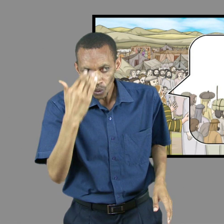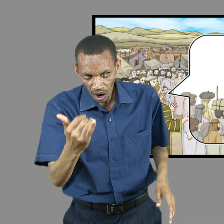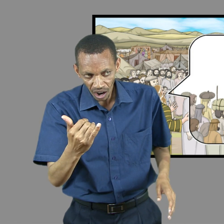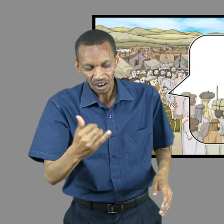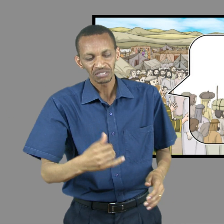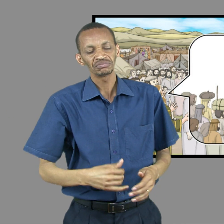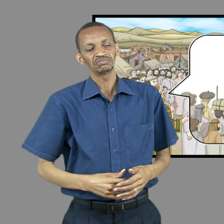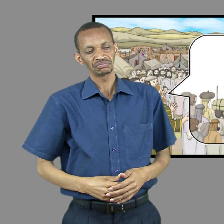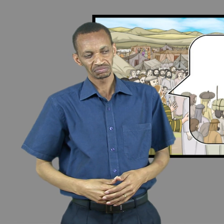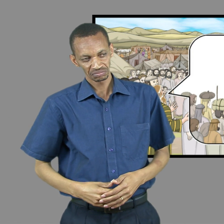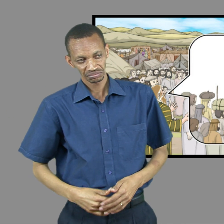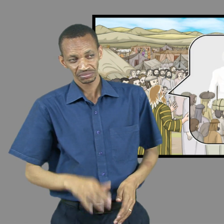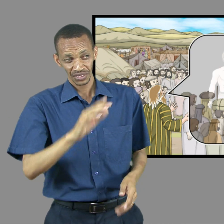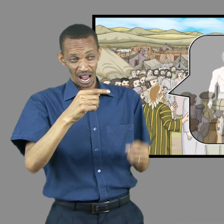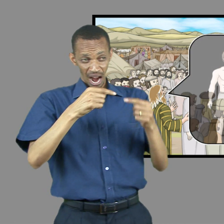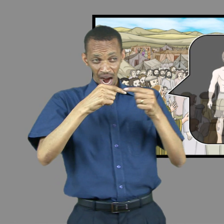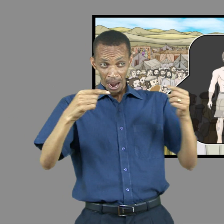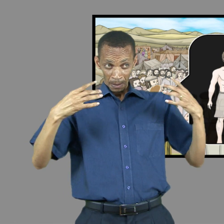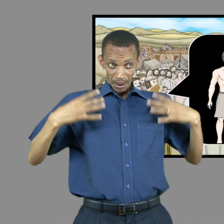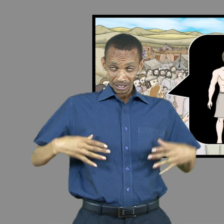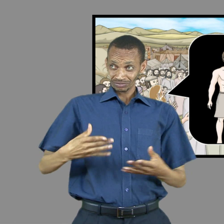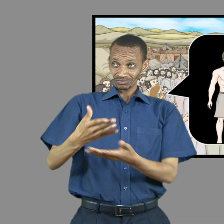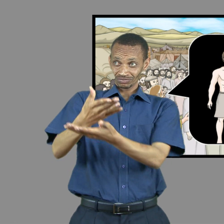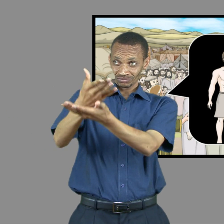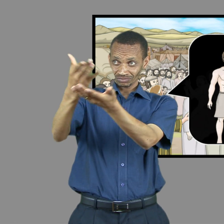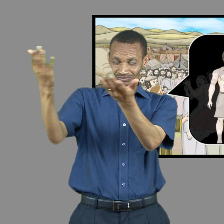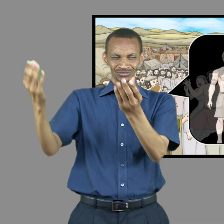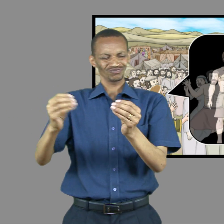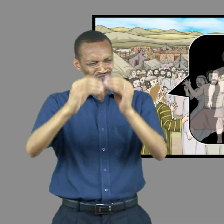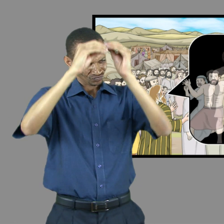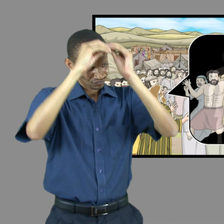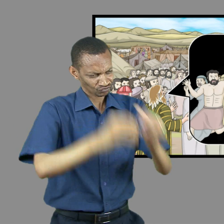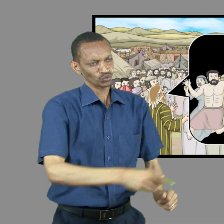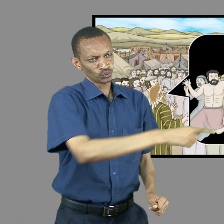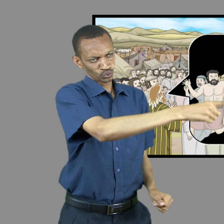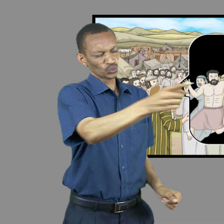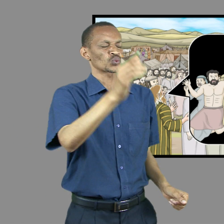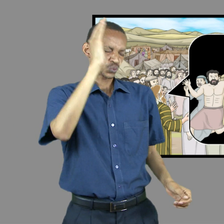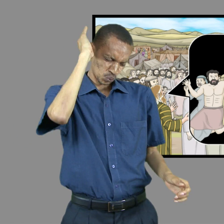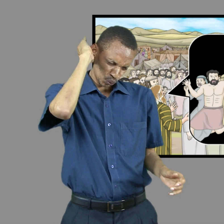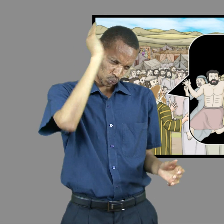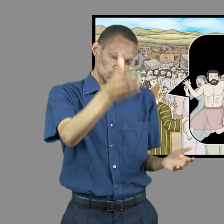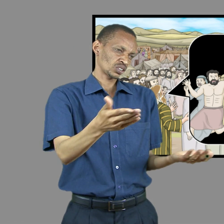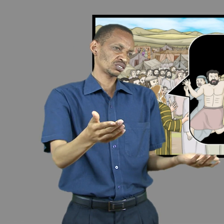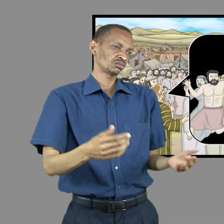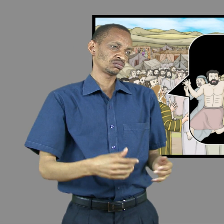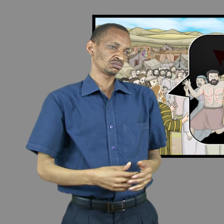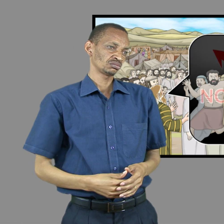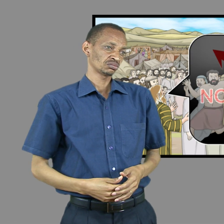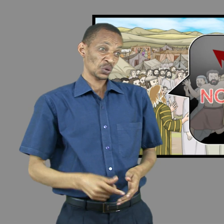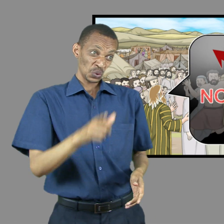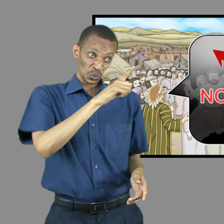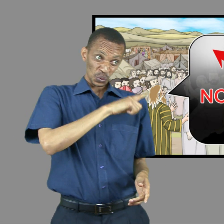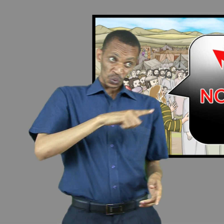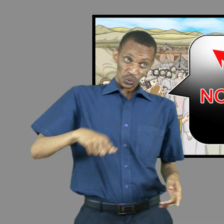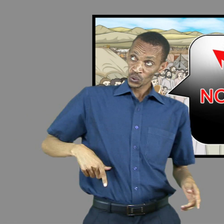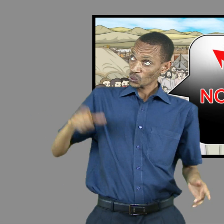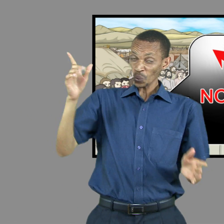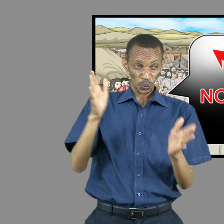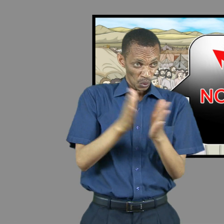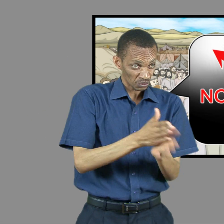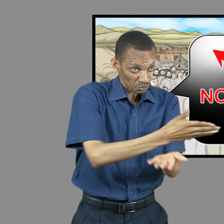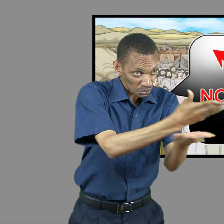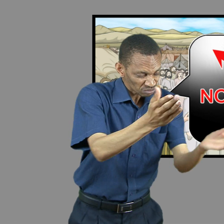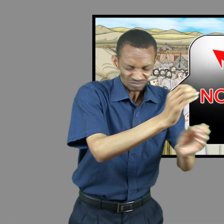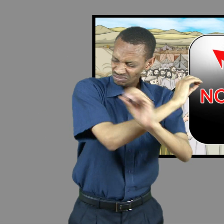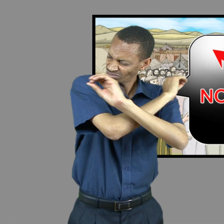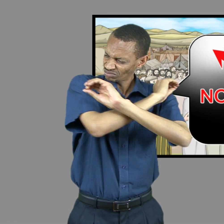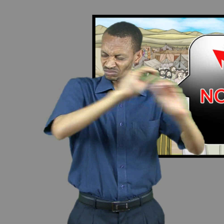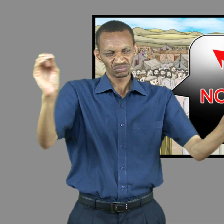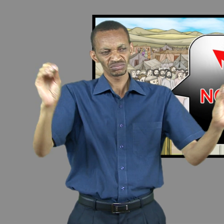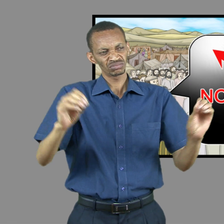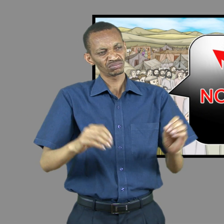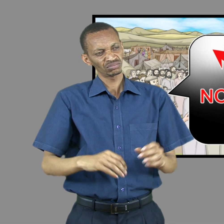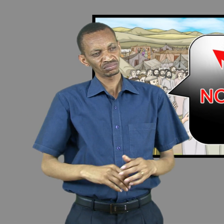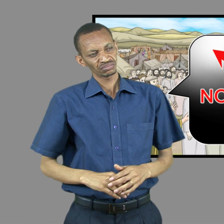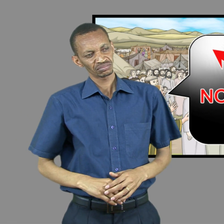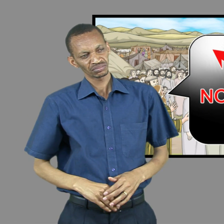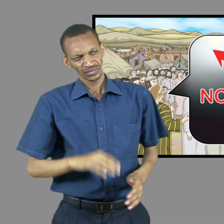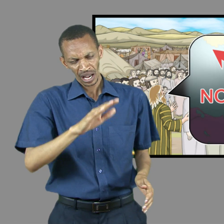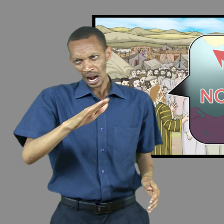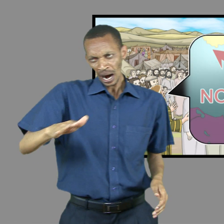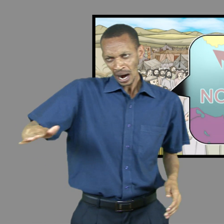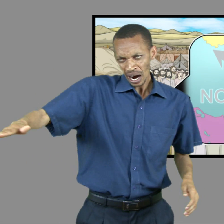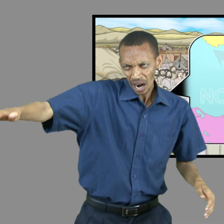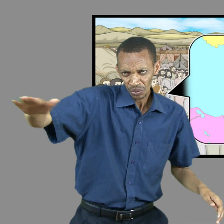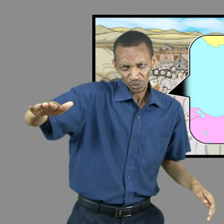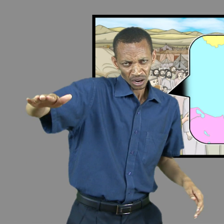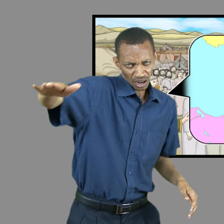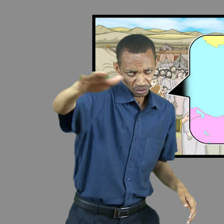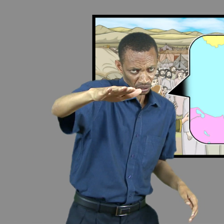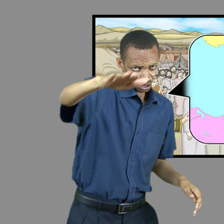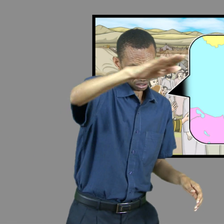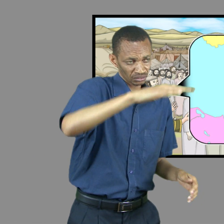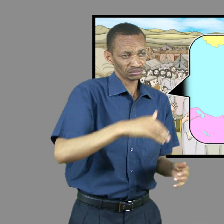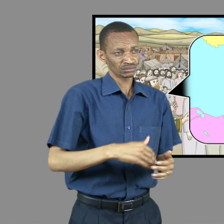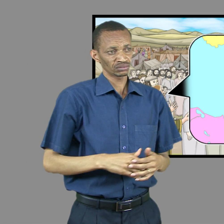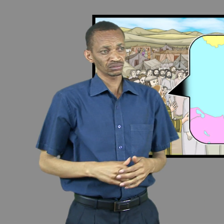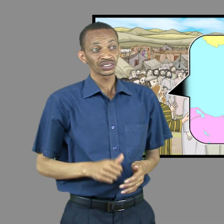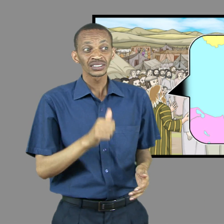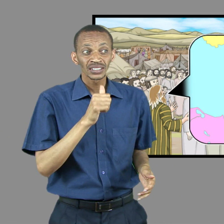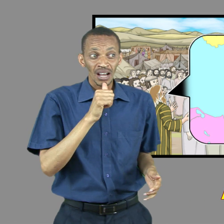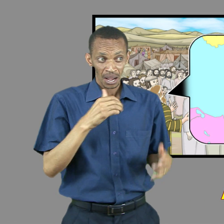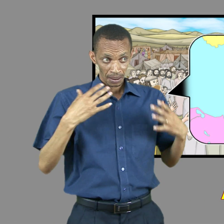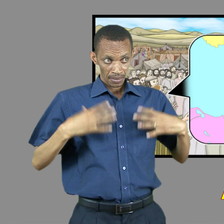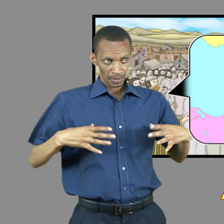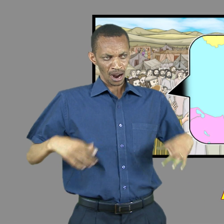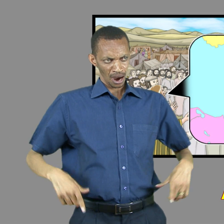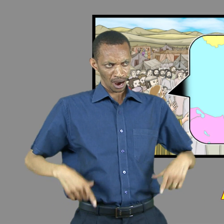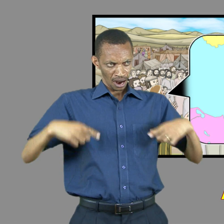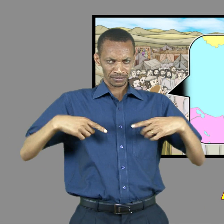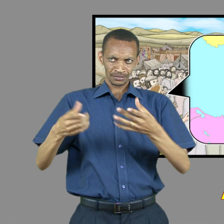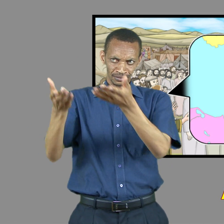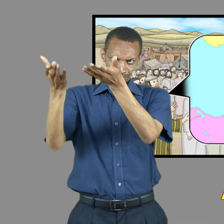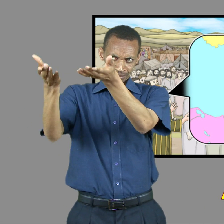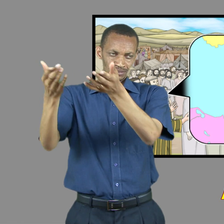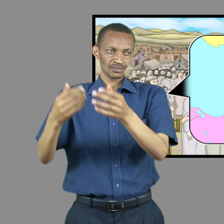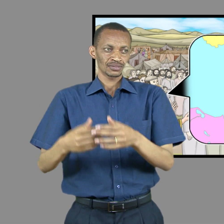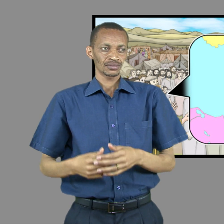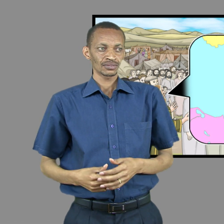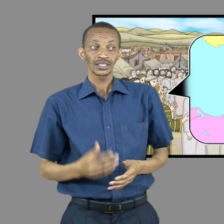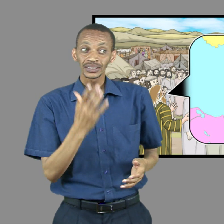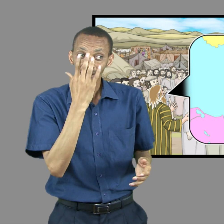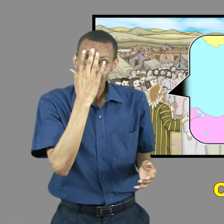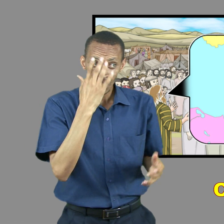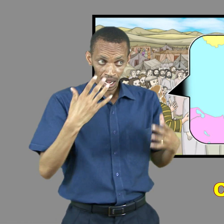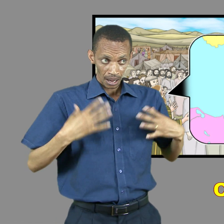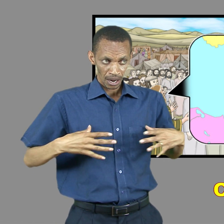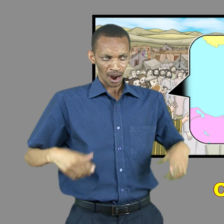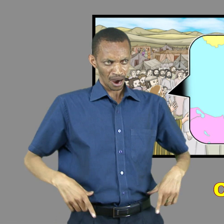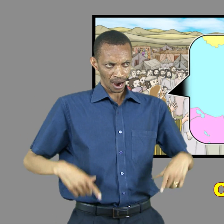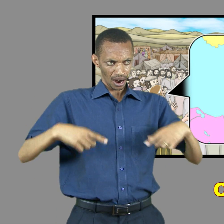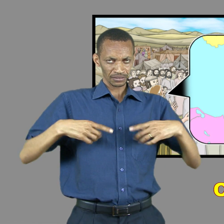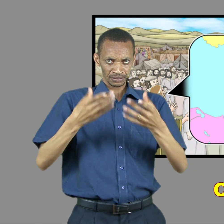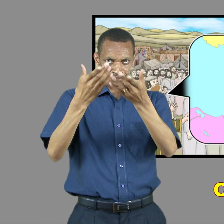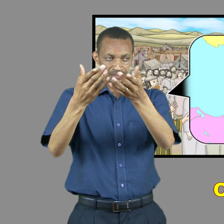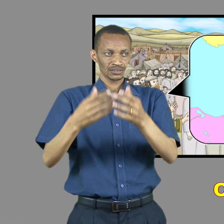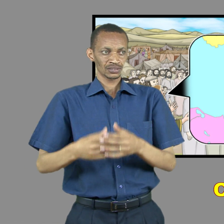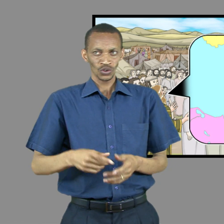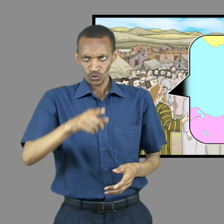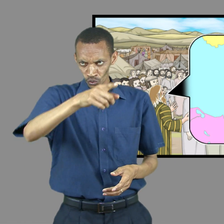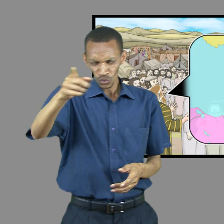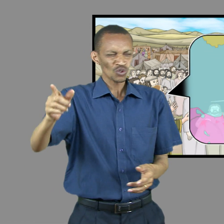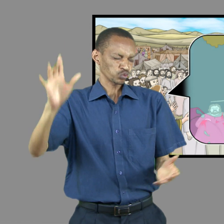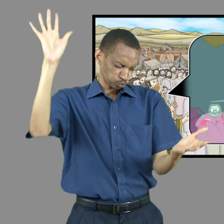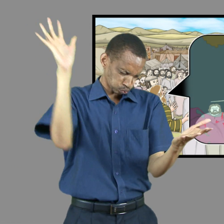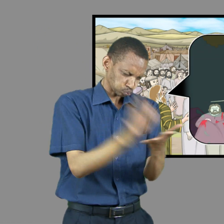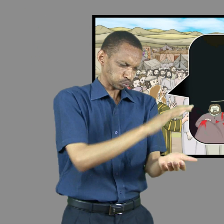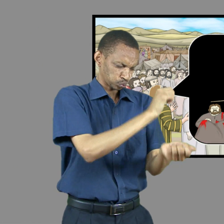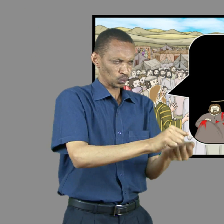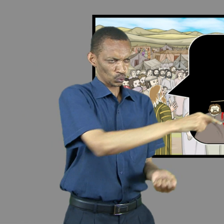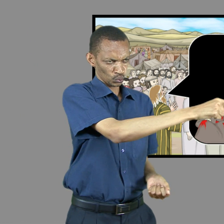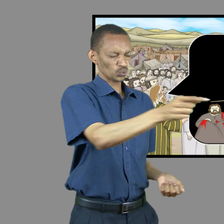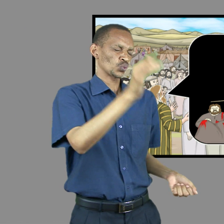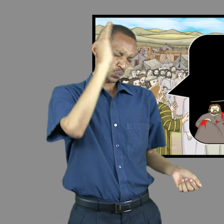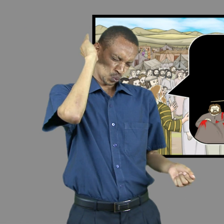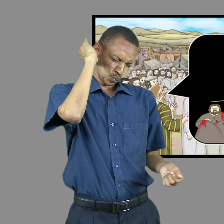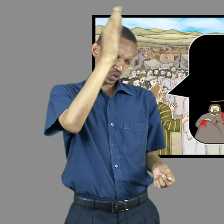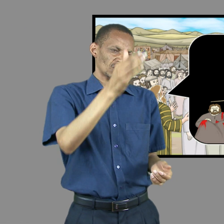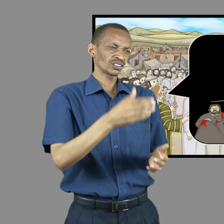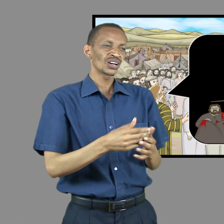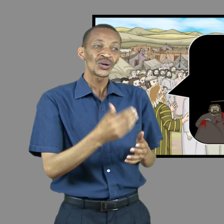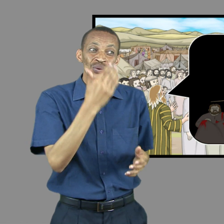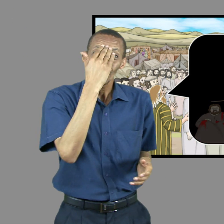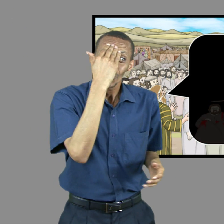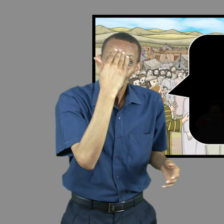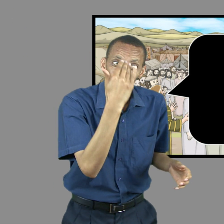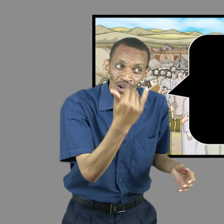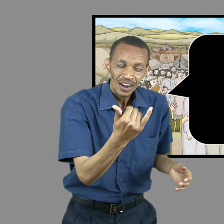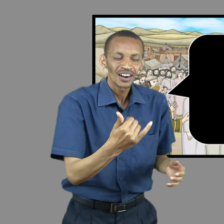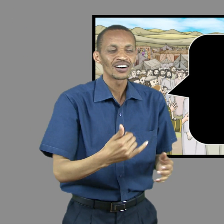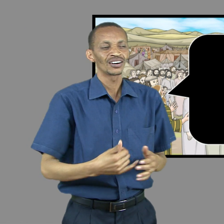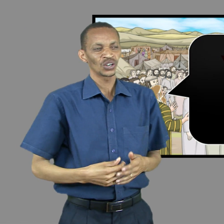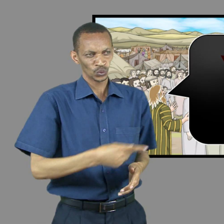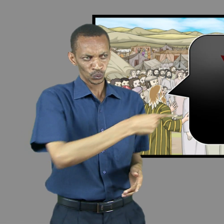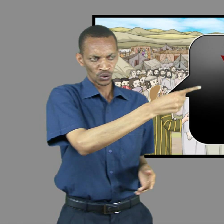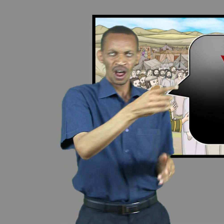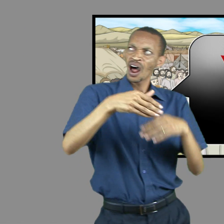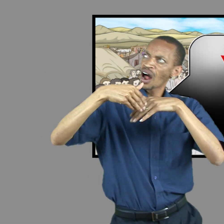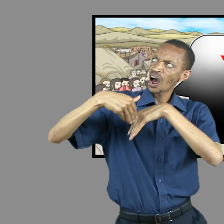Do not go up, lest you be struck down by your enemies, because the LORD is not among you. For there the Amalekites and Canaanites will face you, and you will fall by the sword.